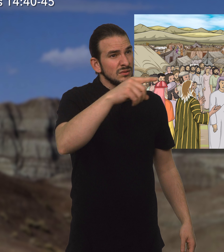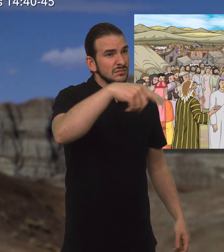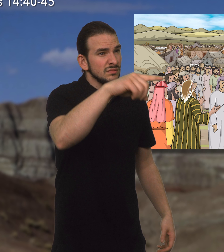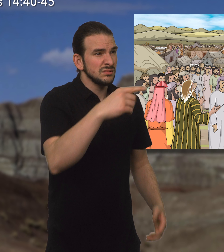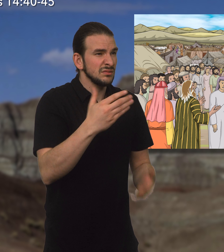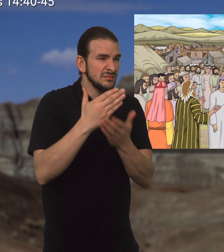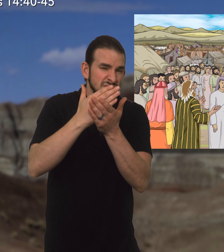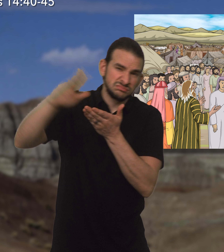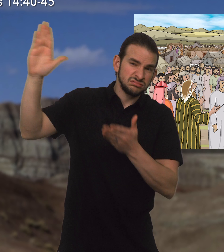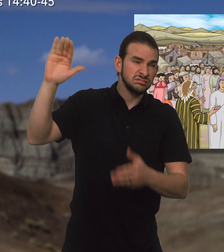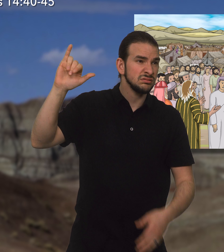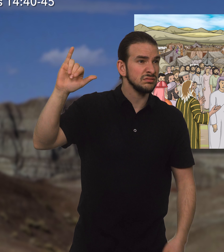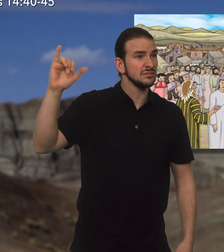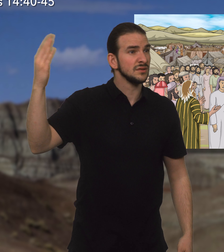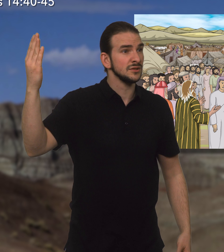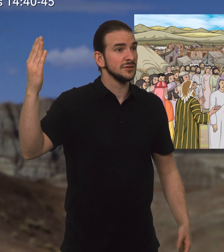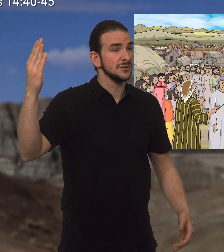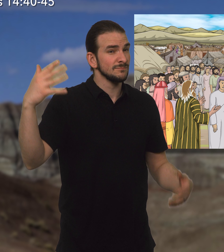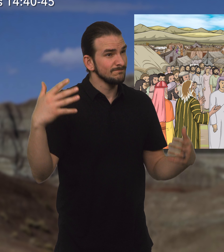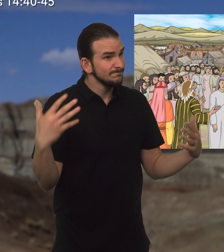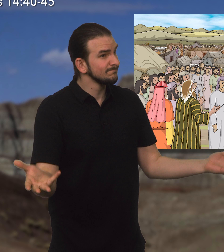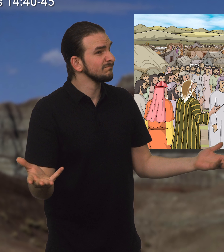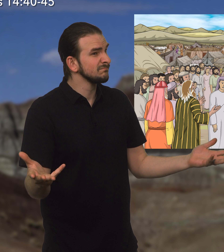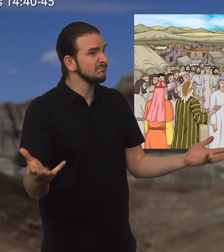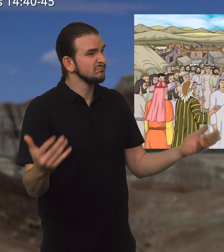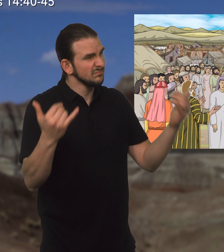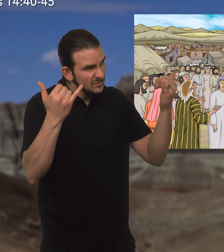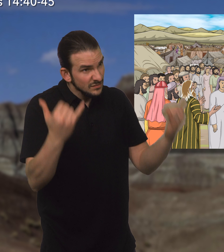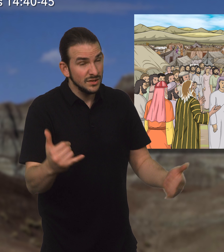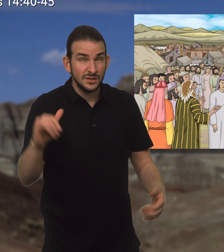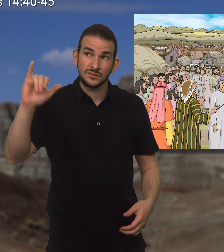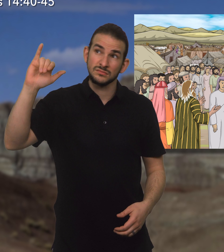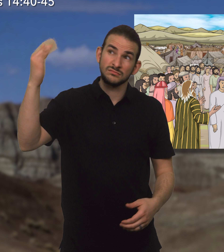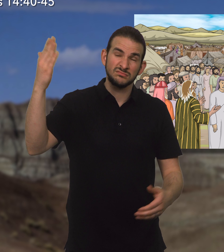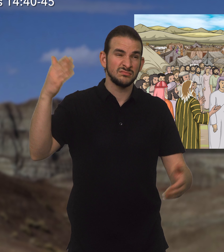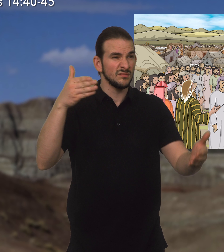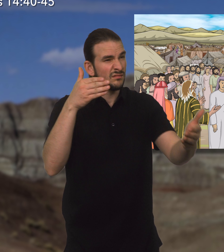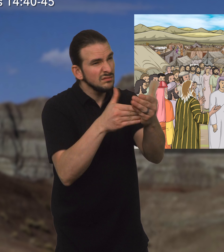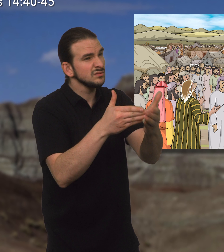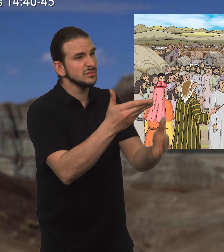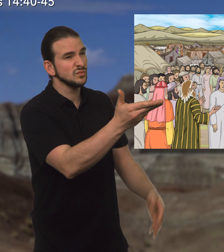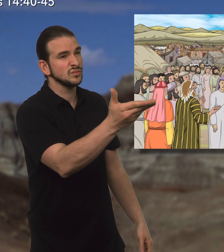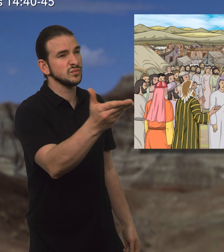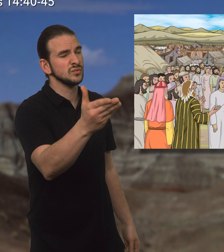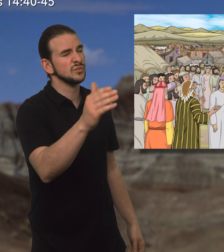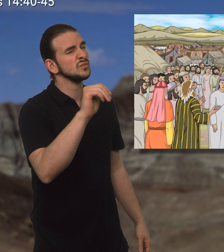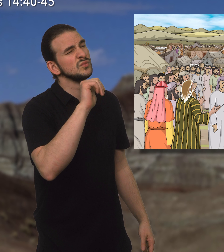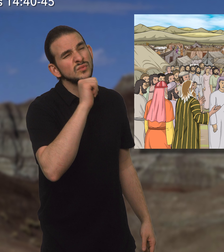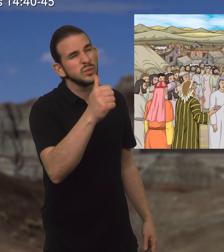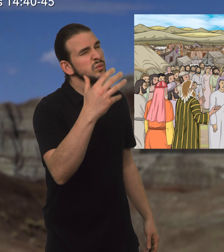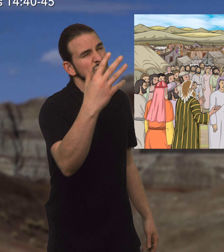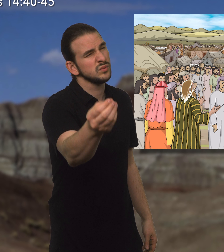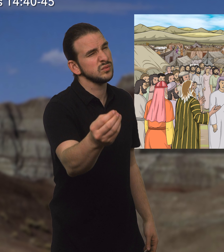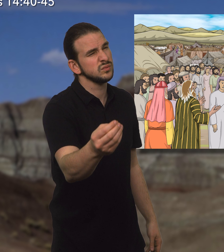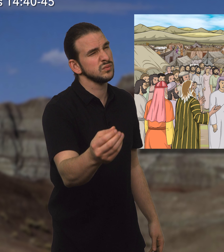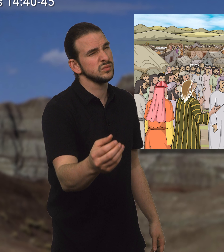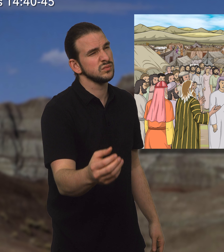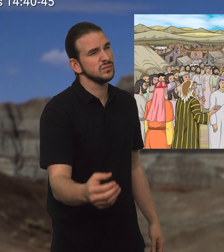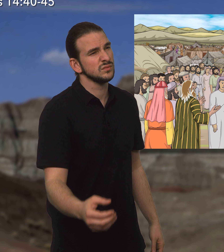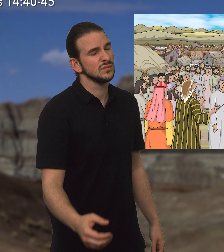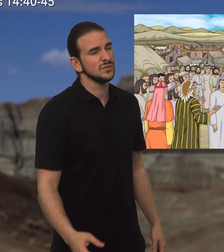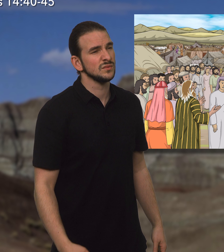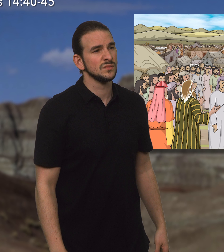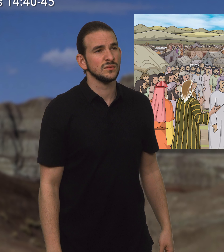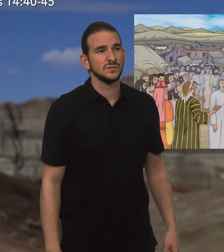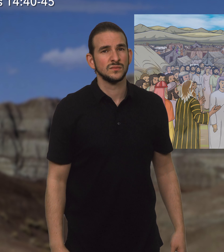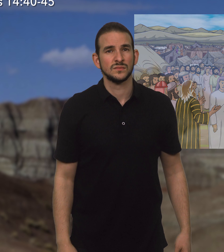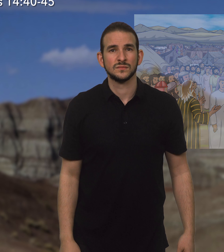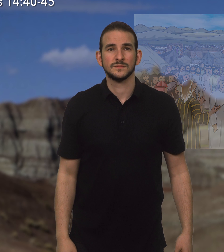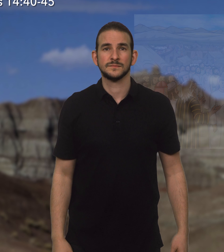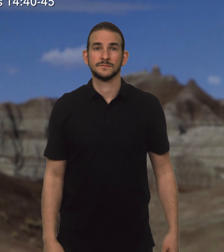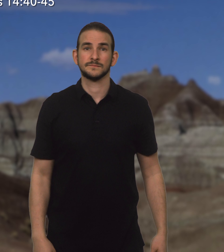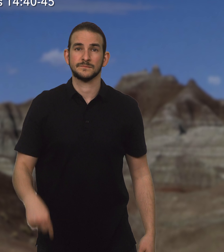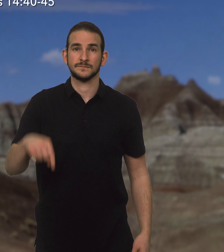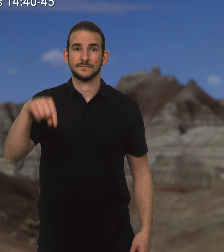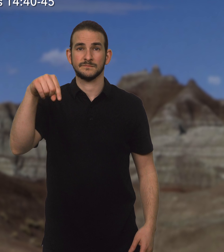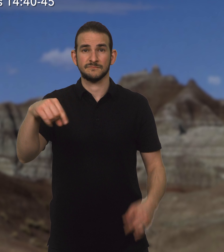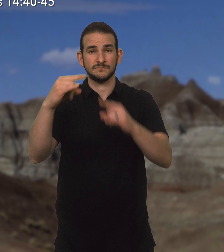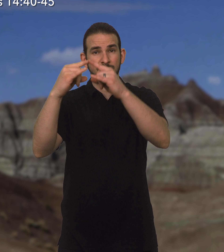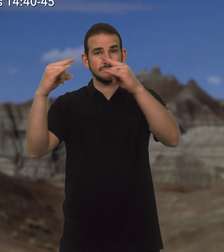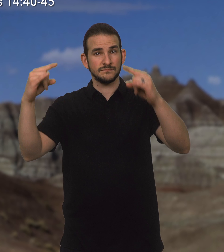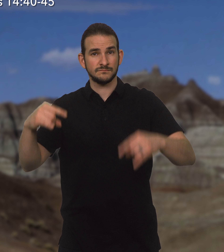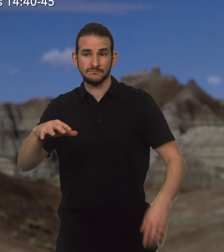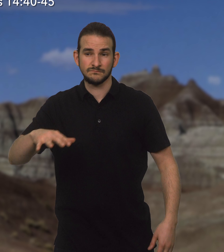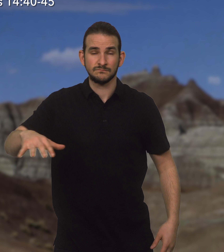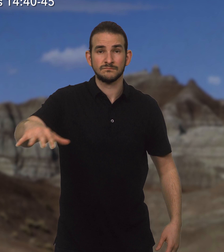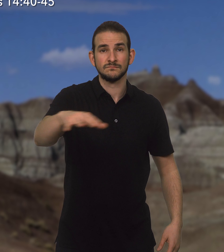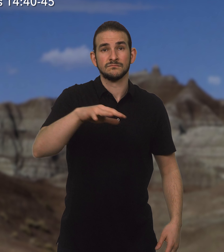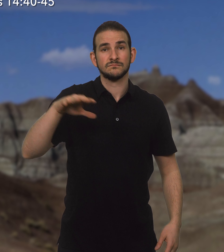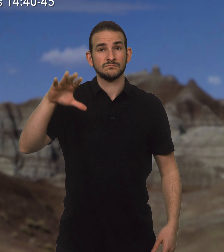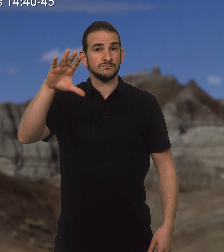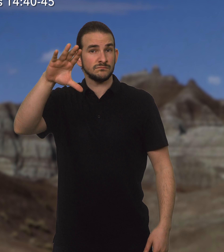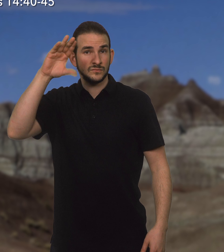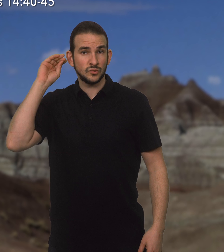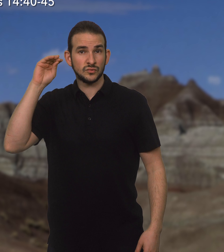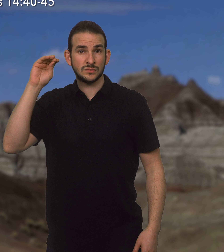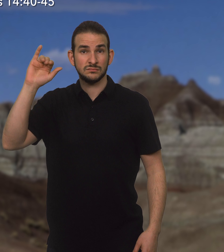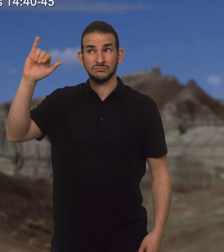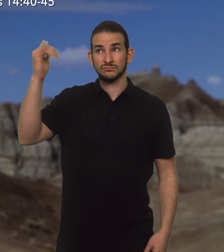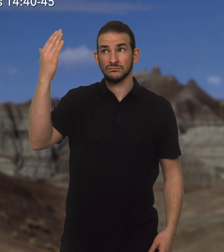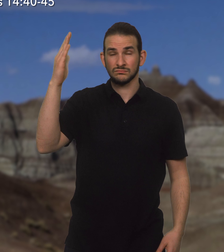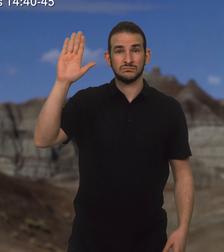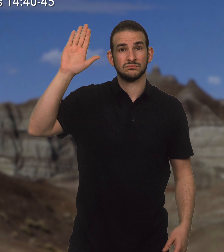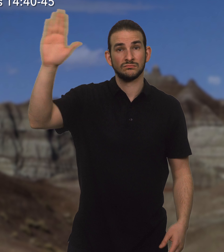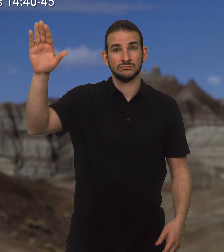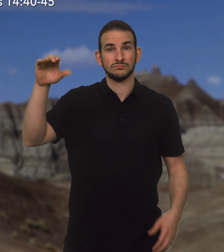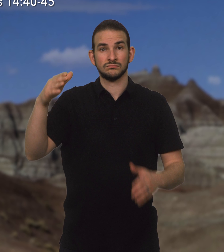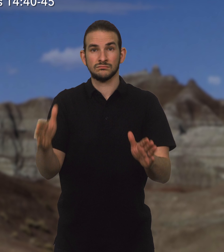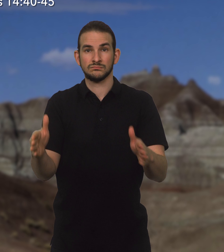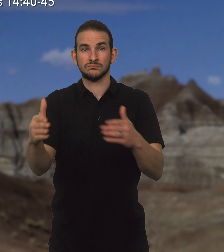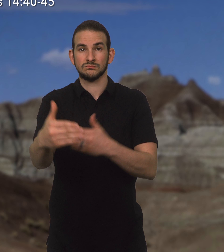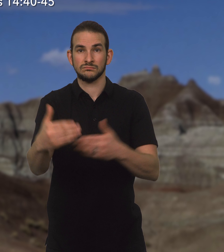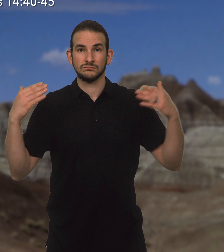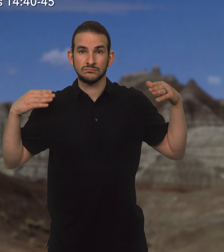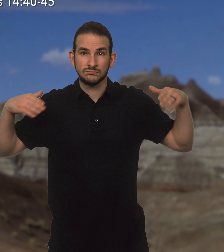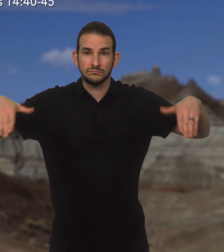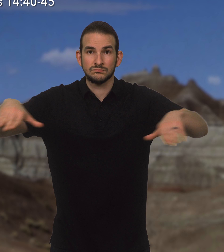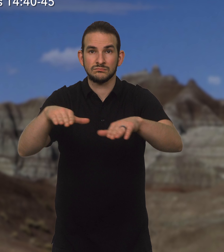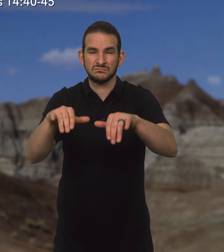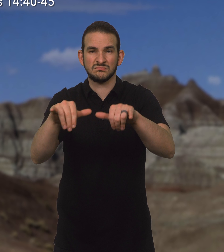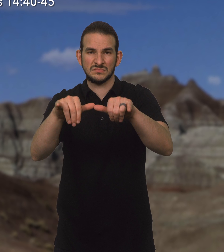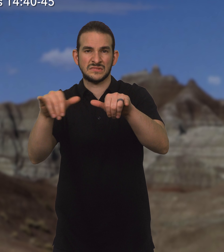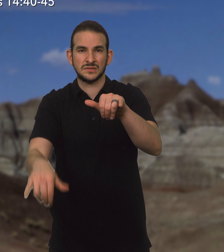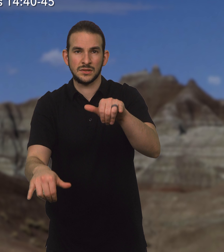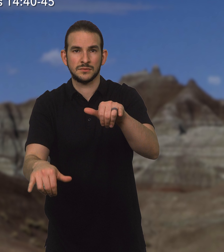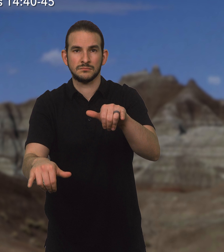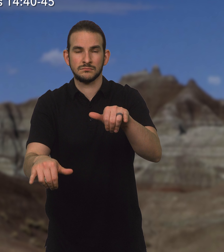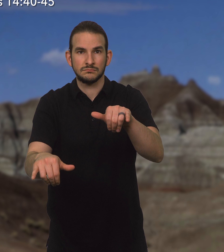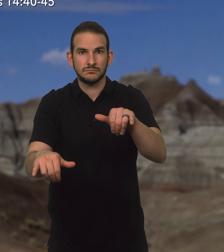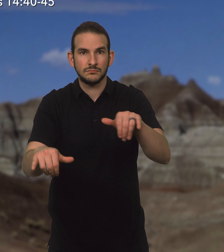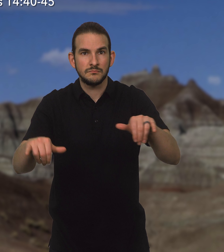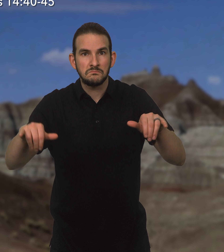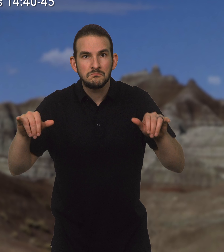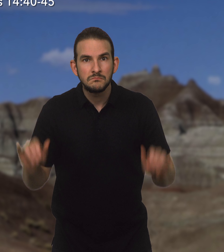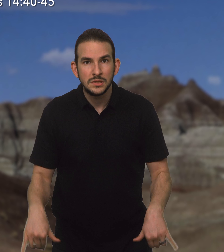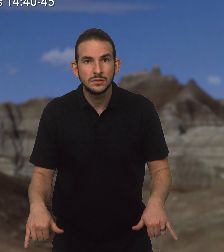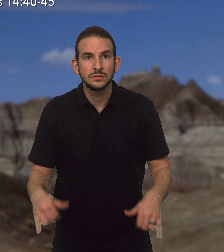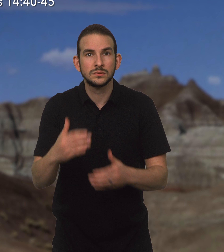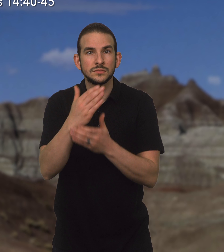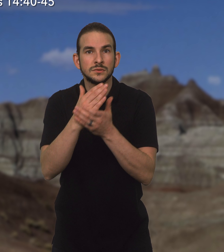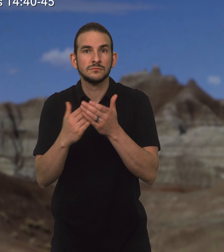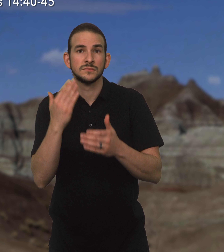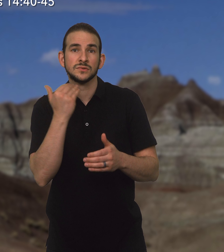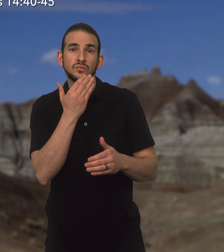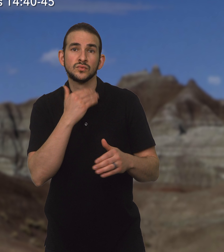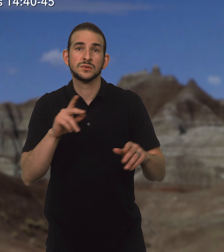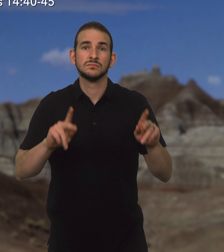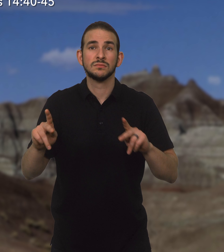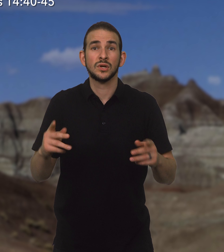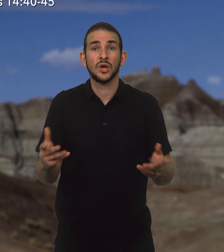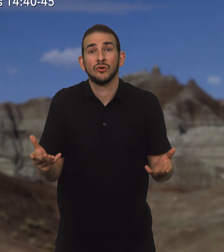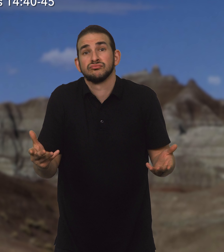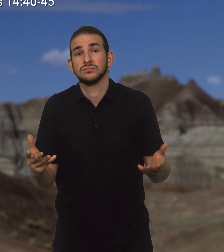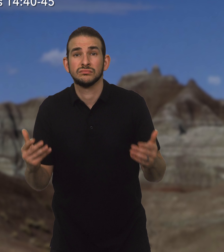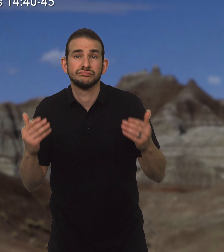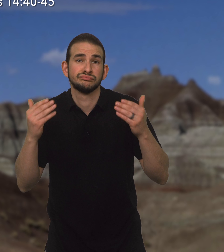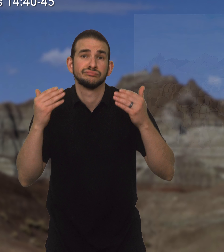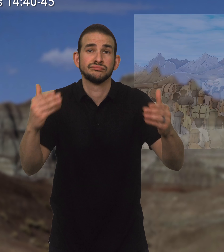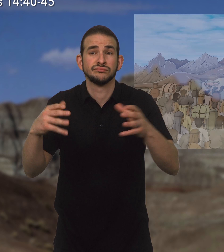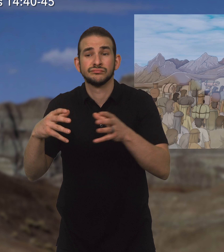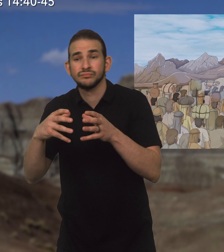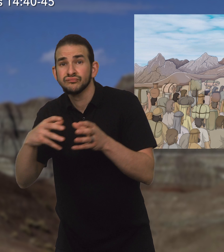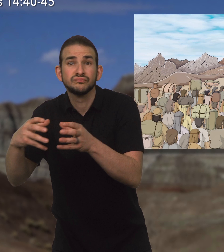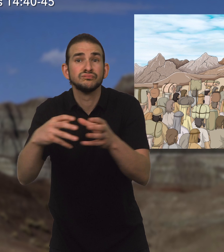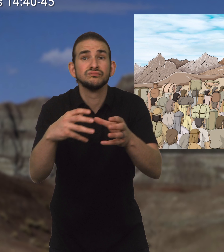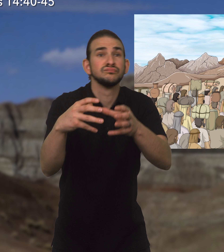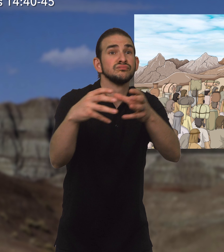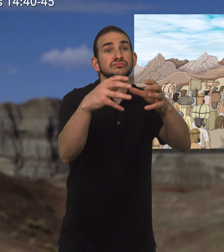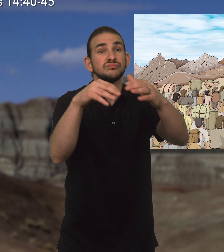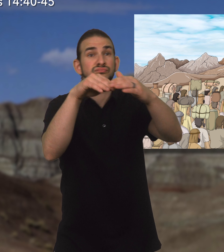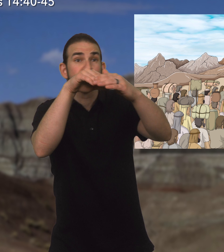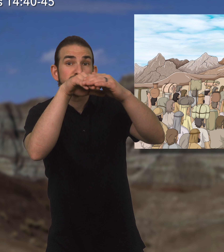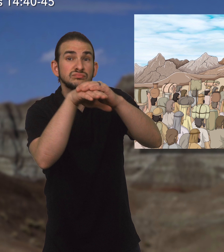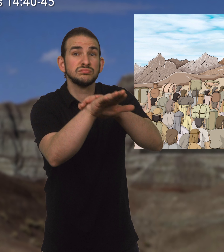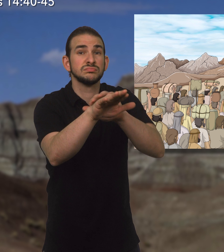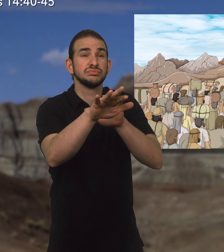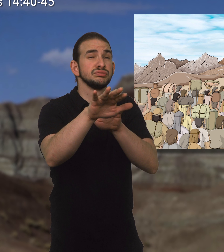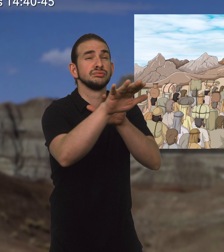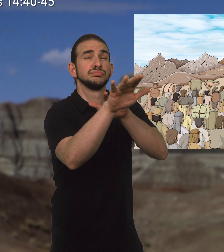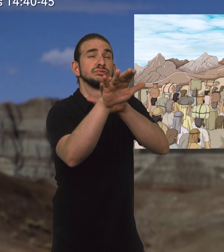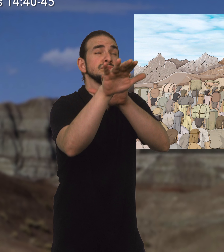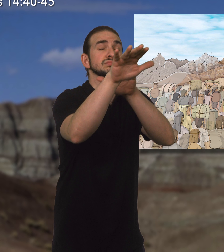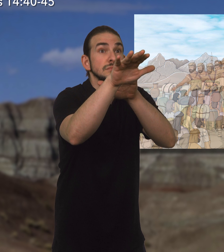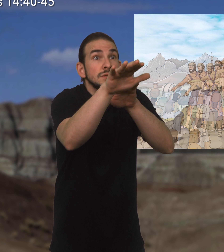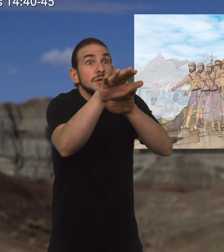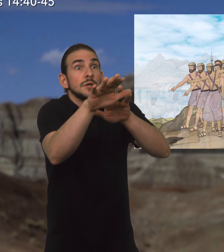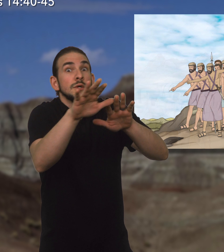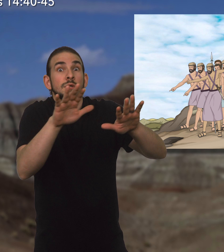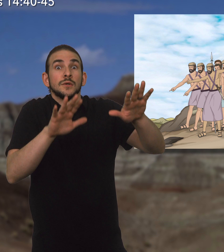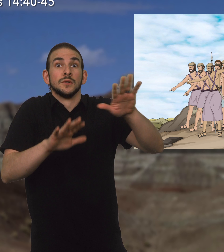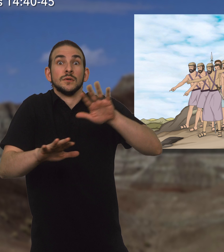But they dared to go up to the ridge of the hill country, though neither Moses nor the ark of the covenant of the LORD moved from the camp.